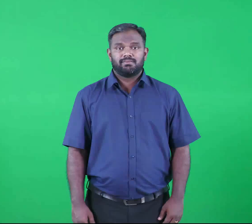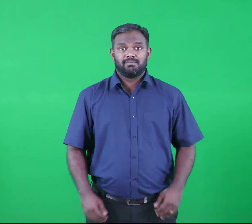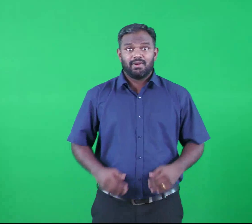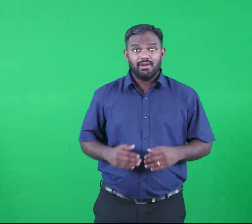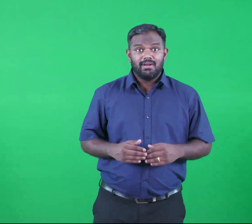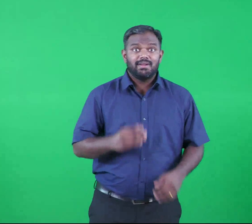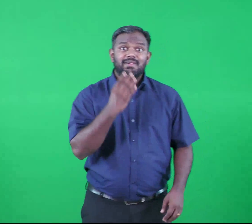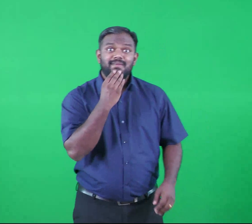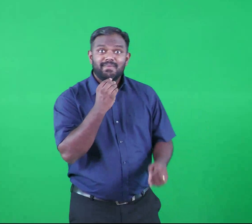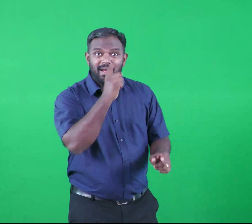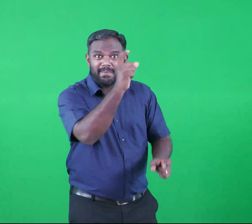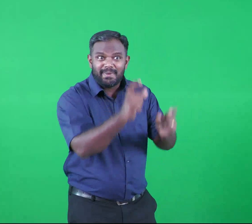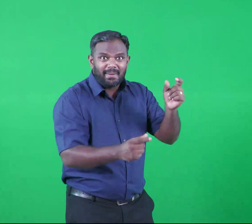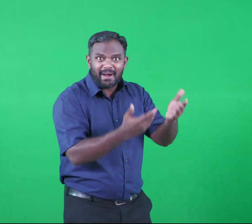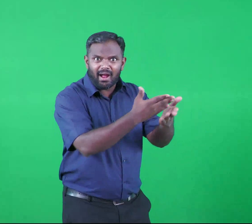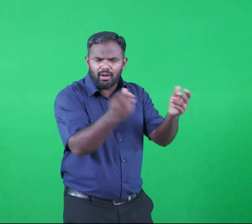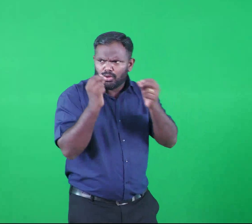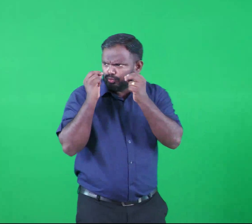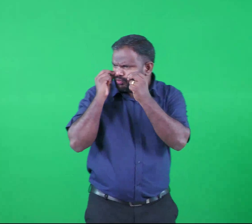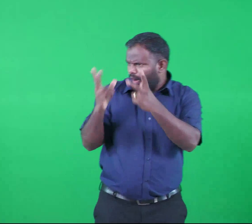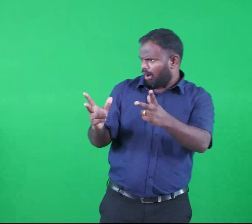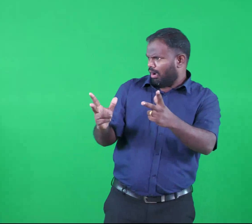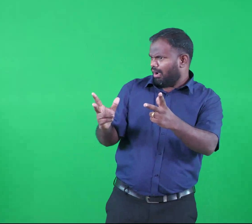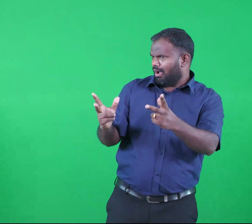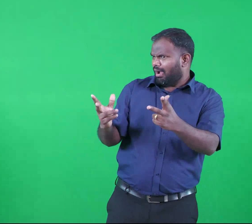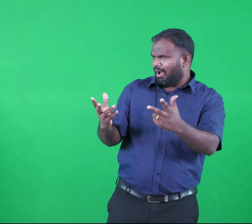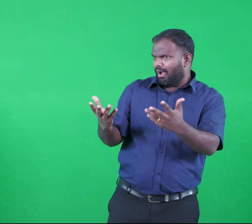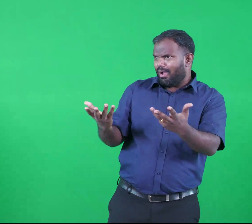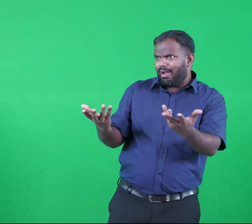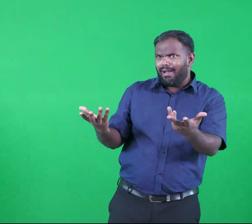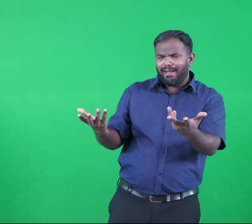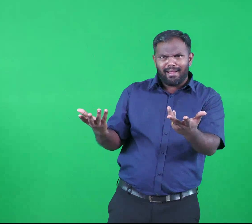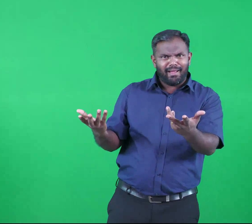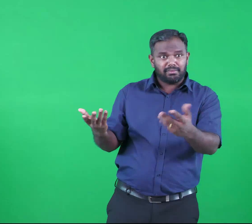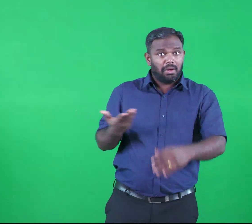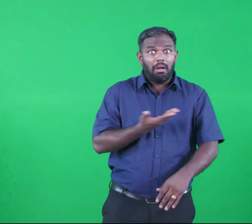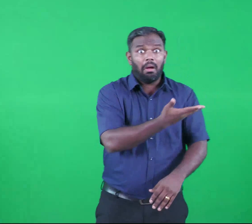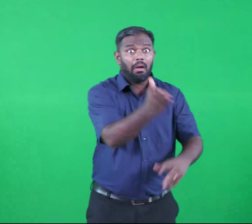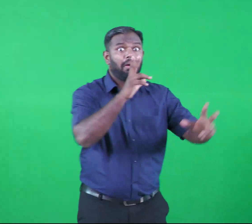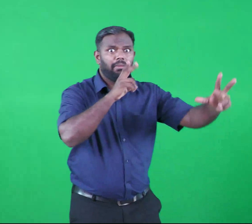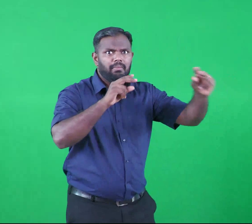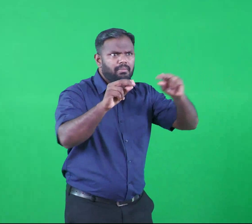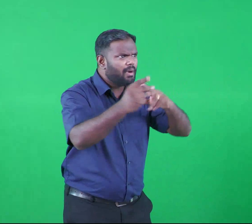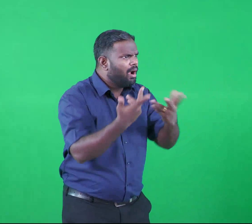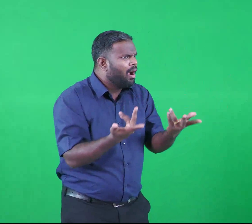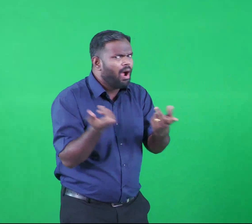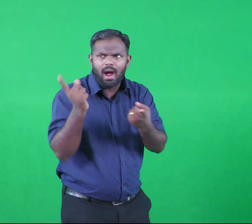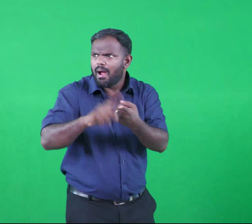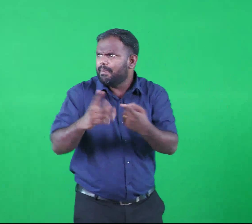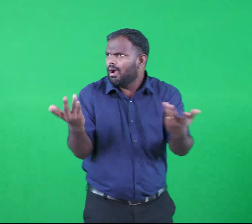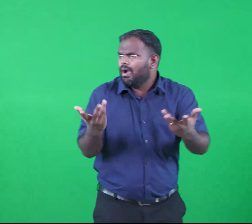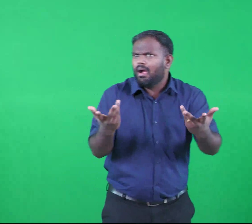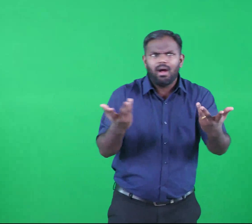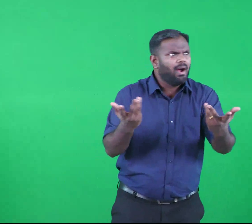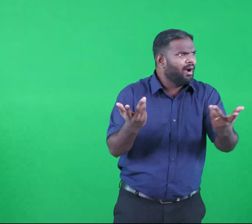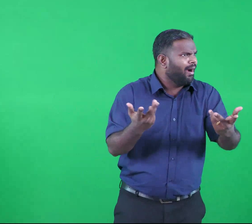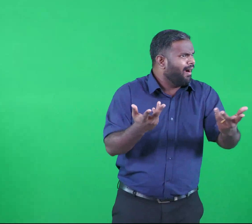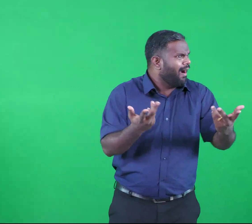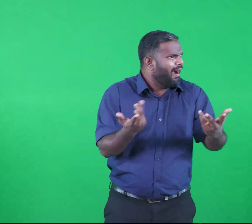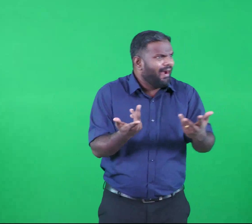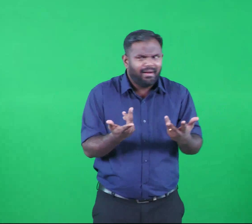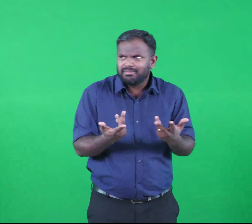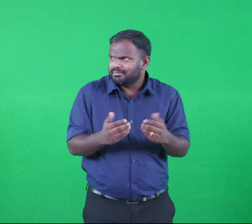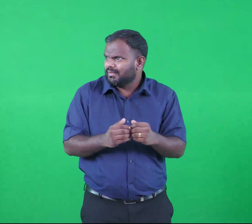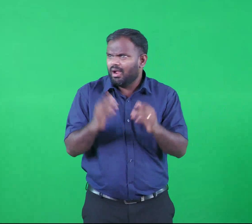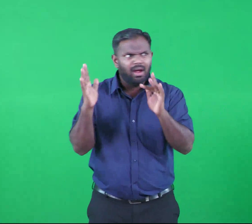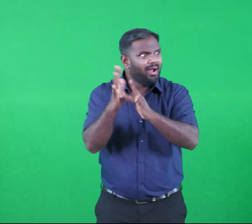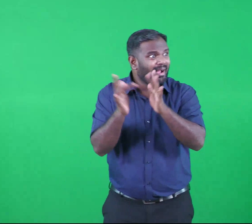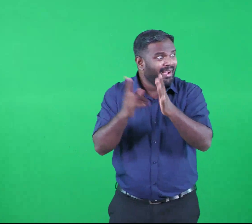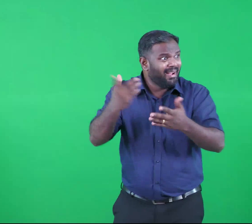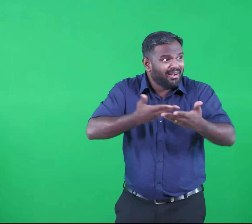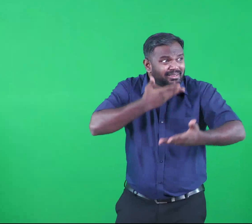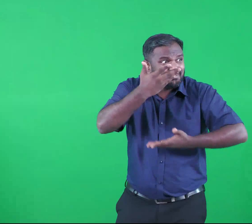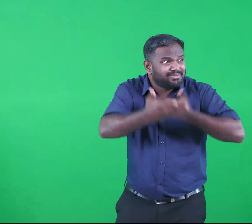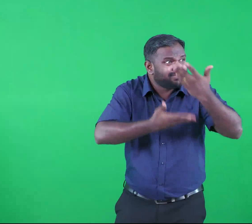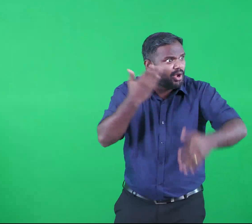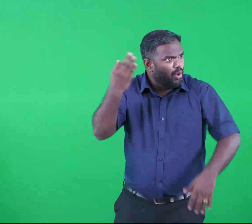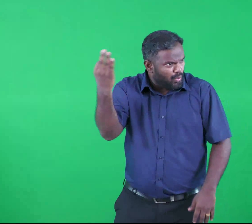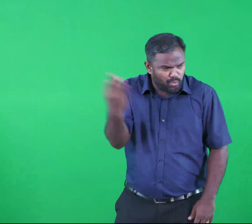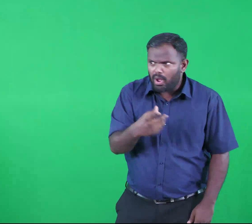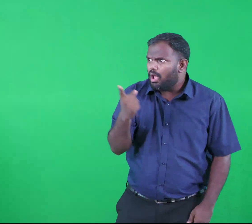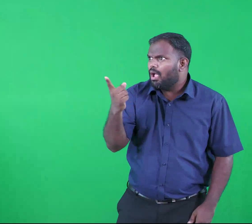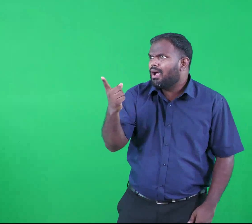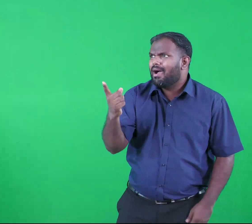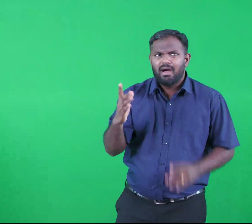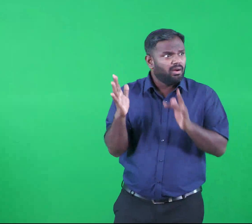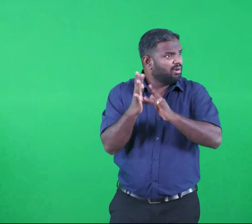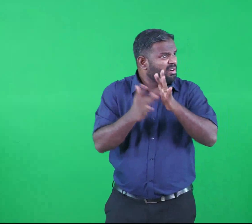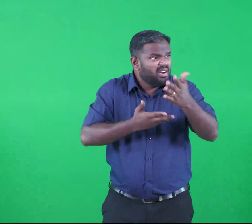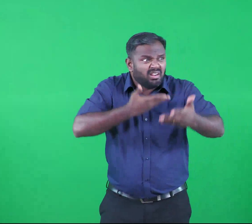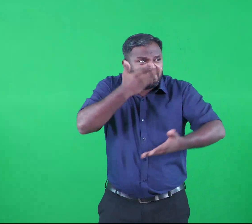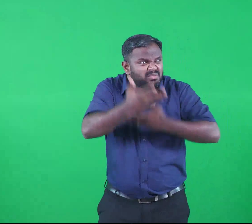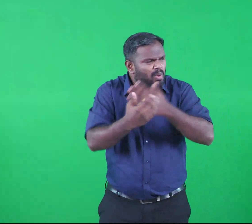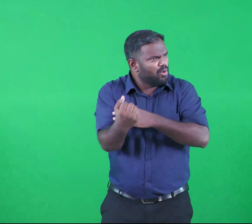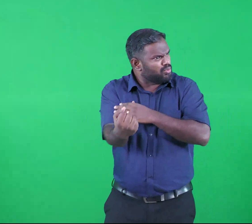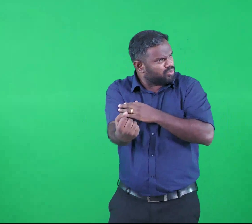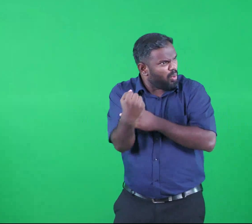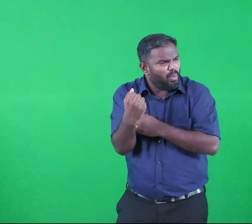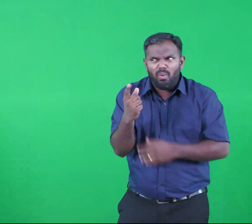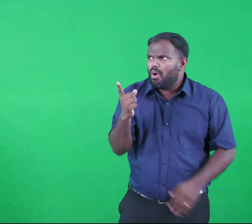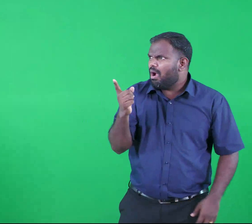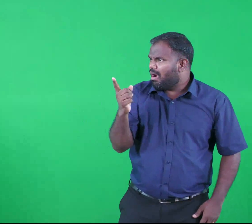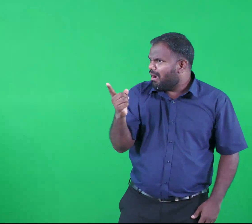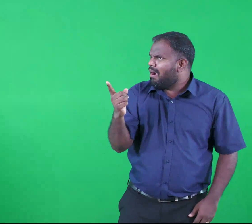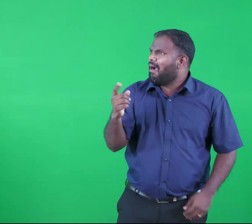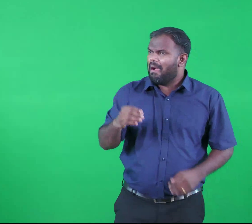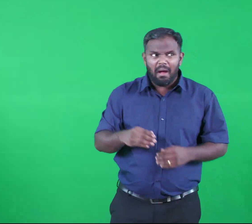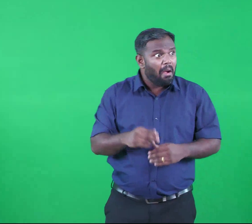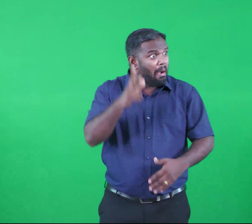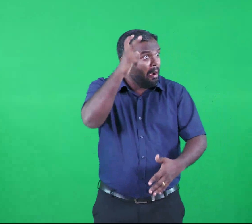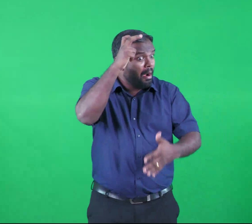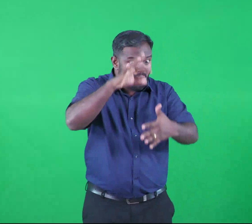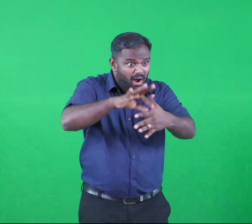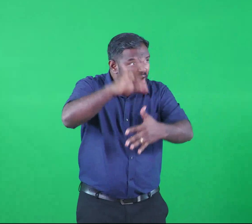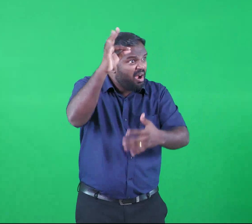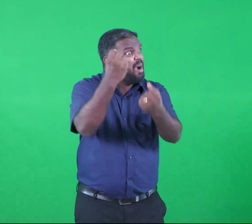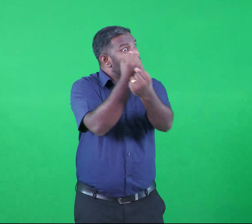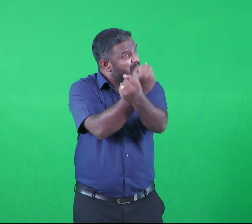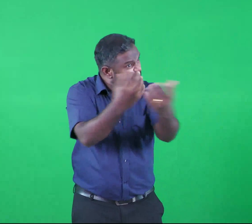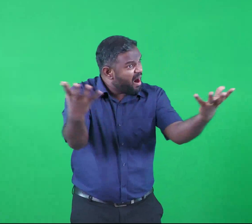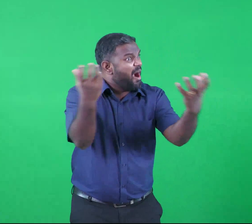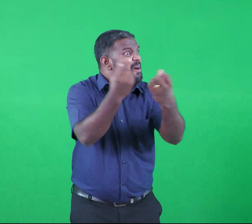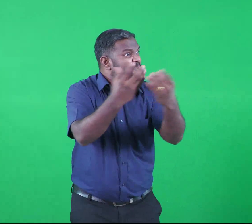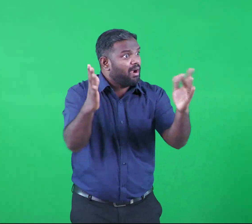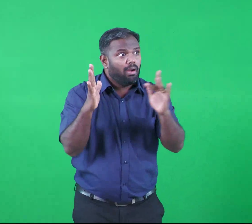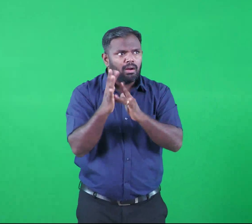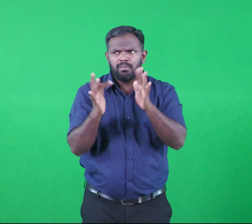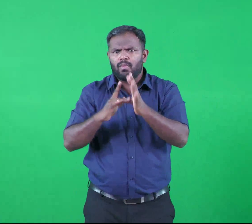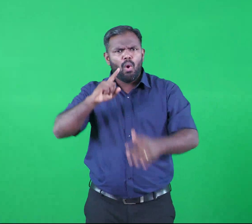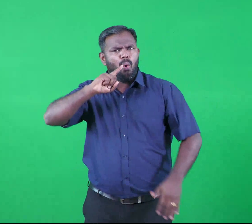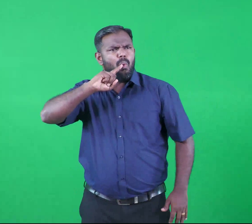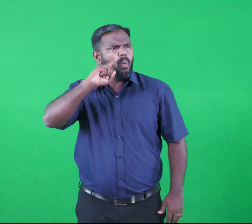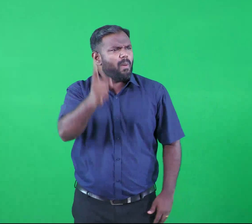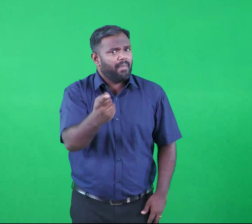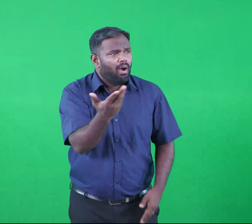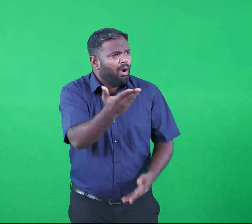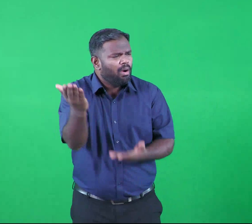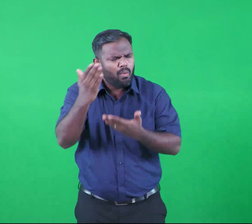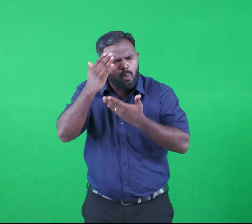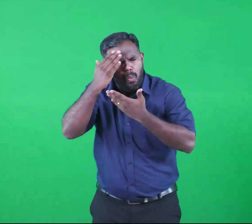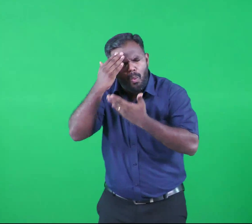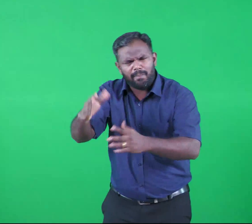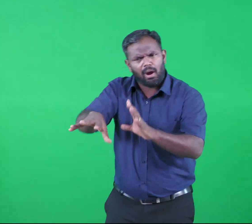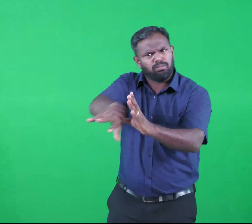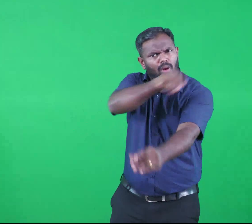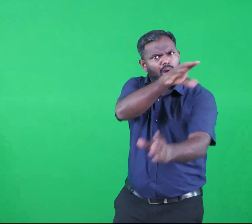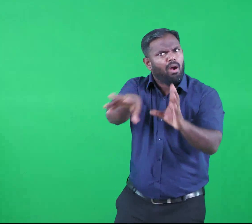All the people were amazed and began to ask one another, "What is this? A new teaching with authority!